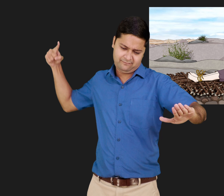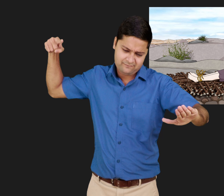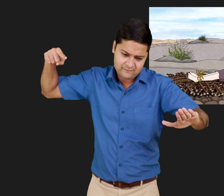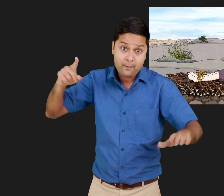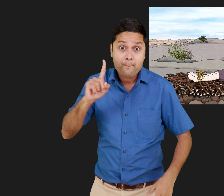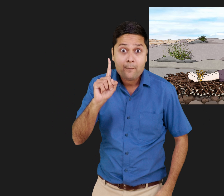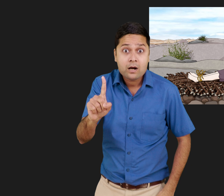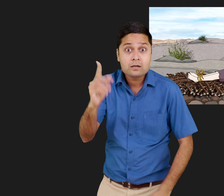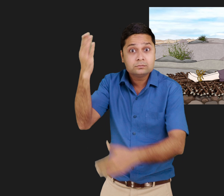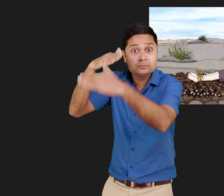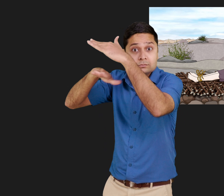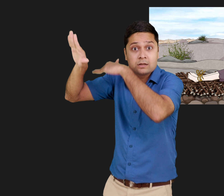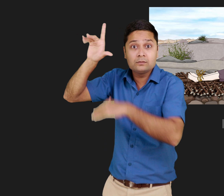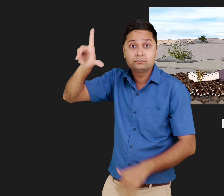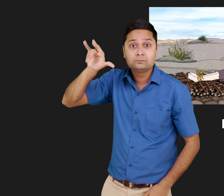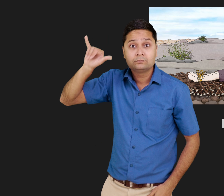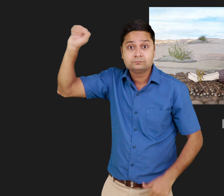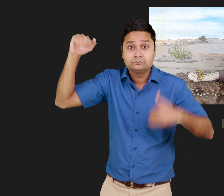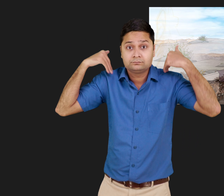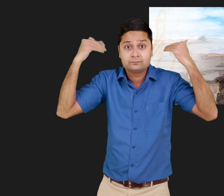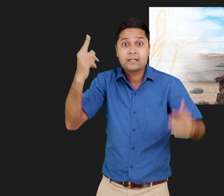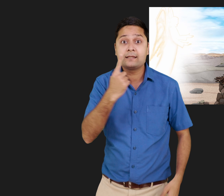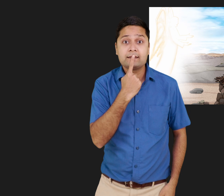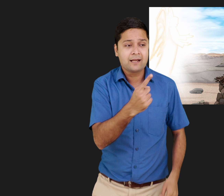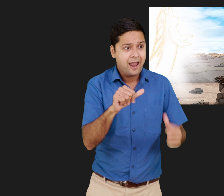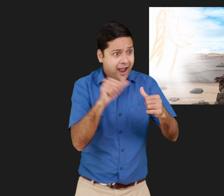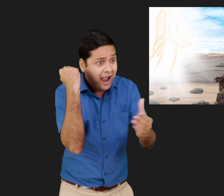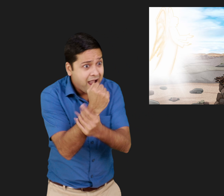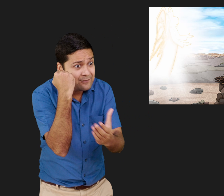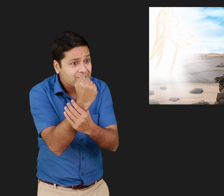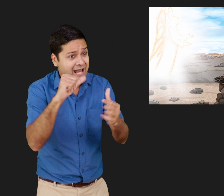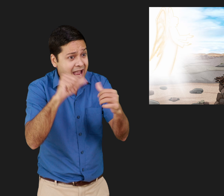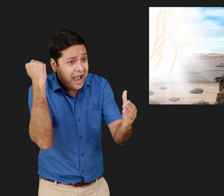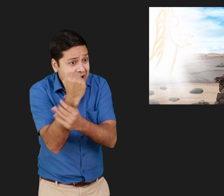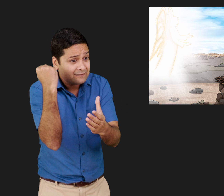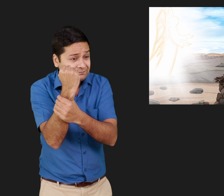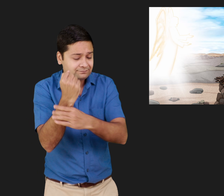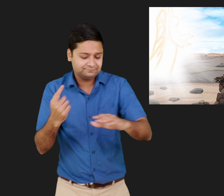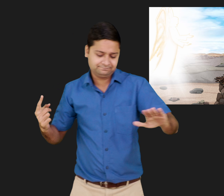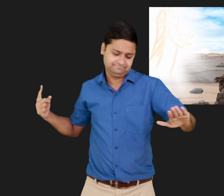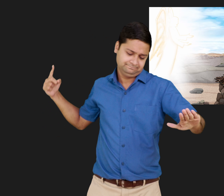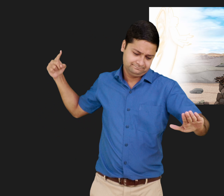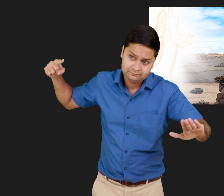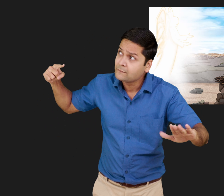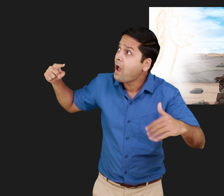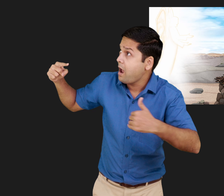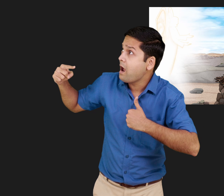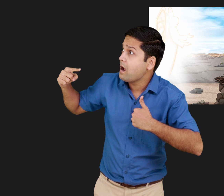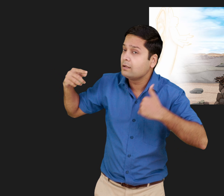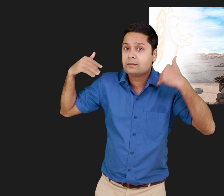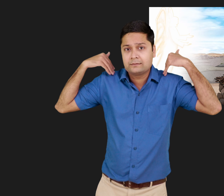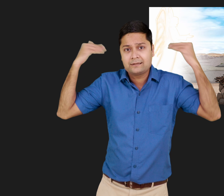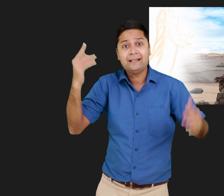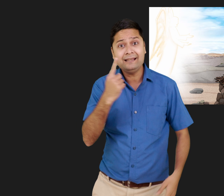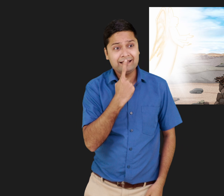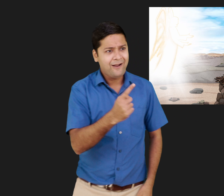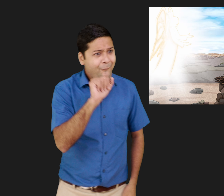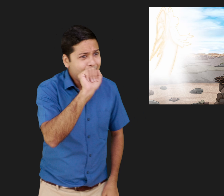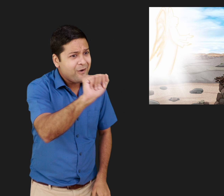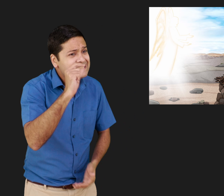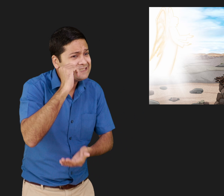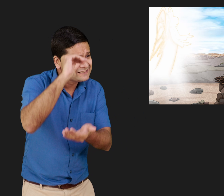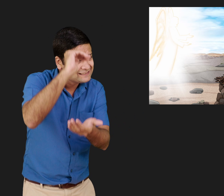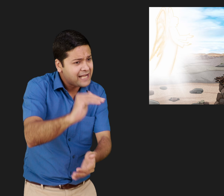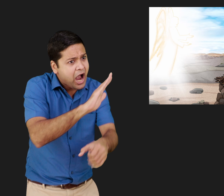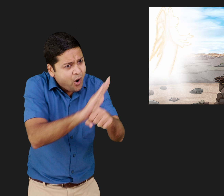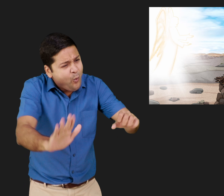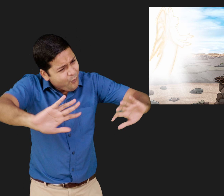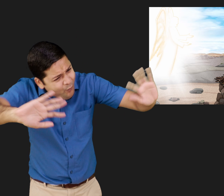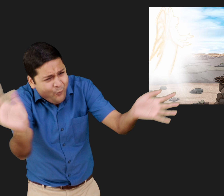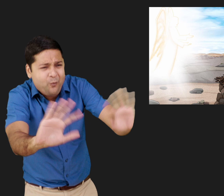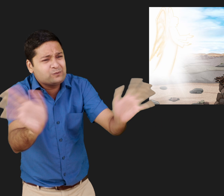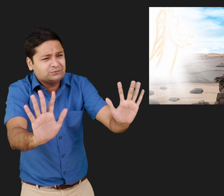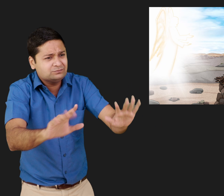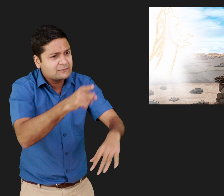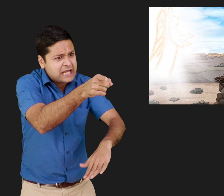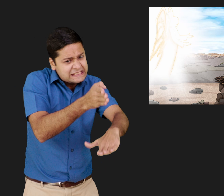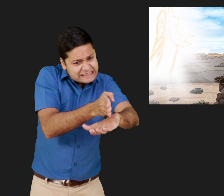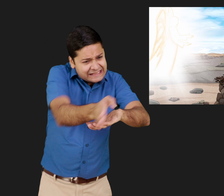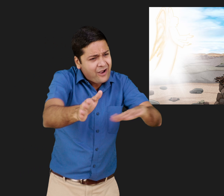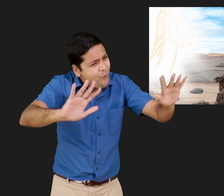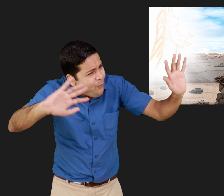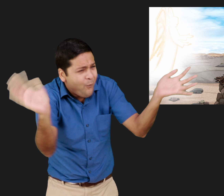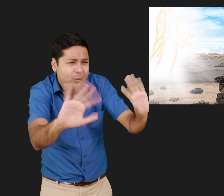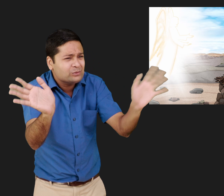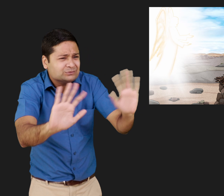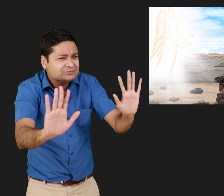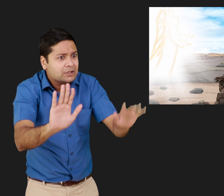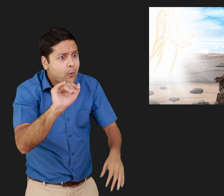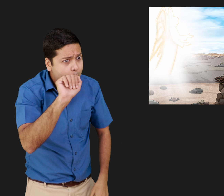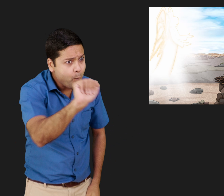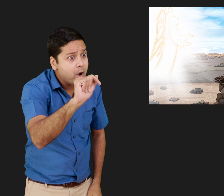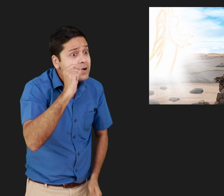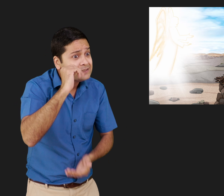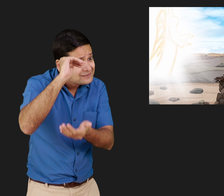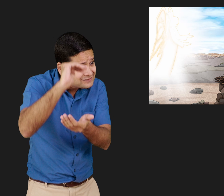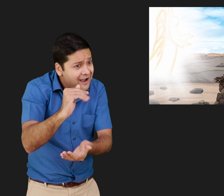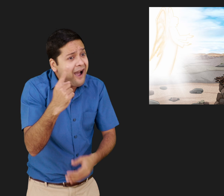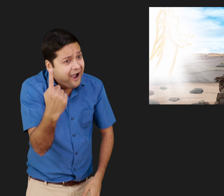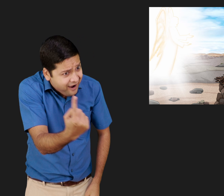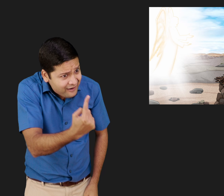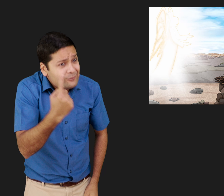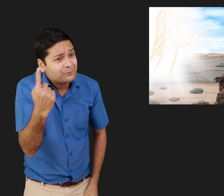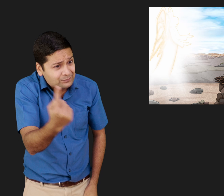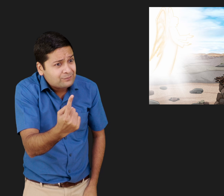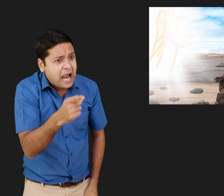Just then the angel of the LORD called out to him from heaven, “Abraham, Abraham!” “Here I am,” he replied.